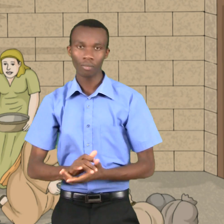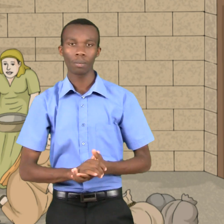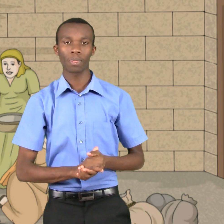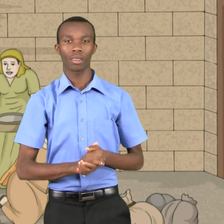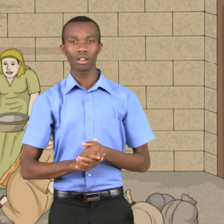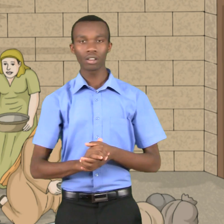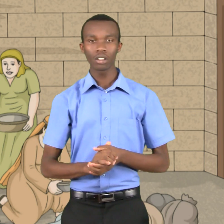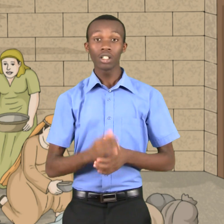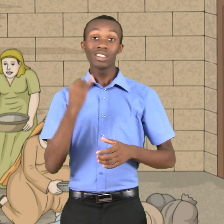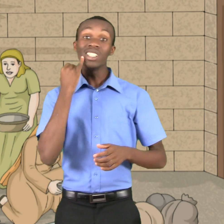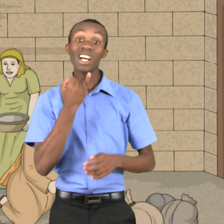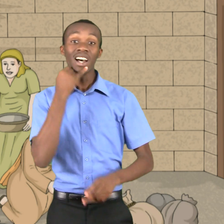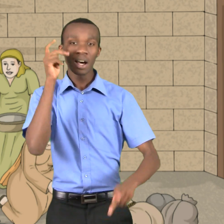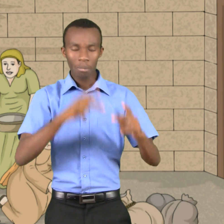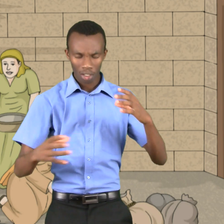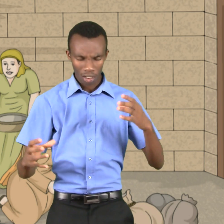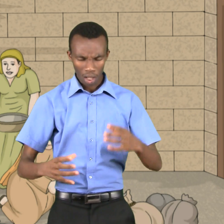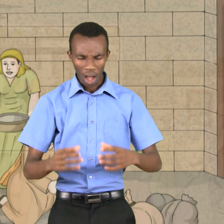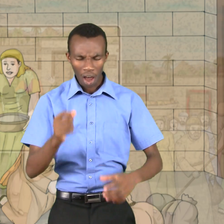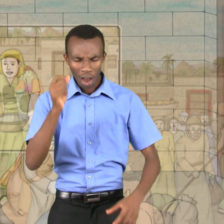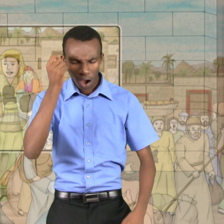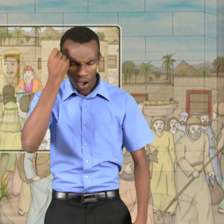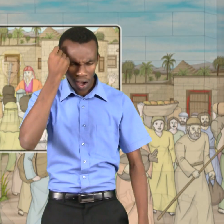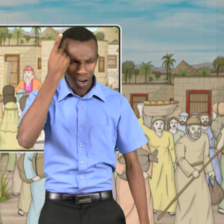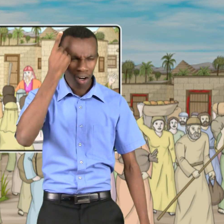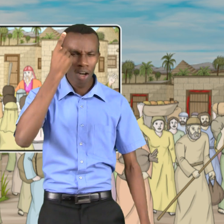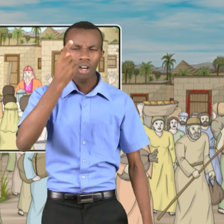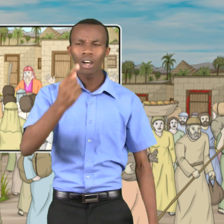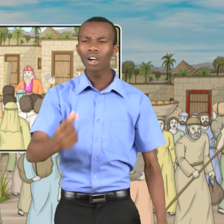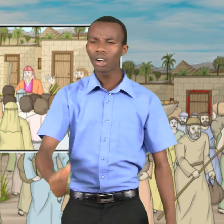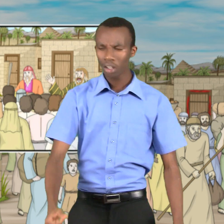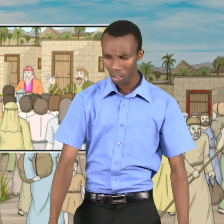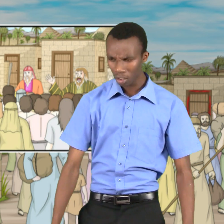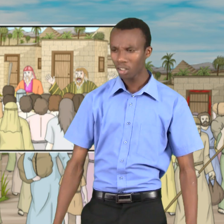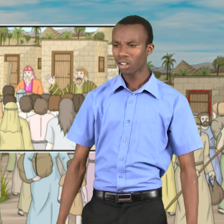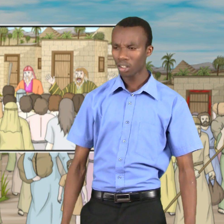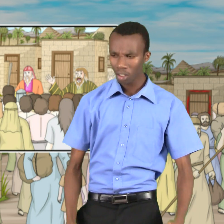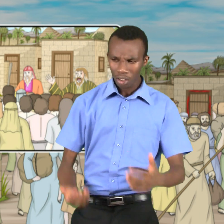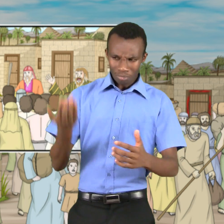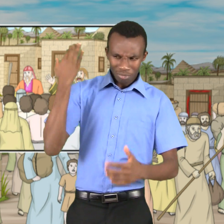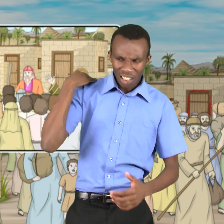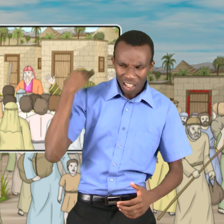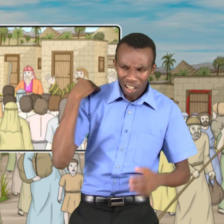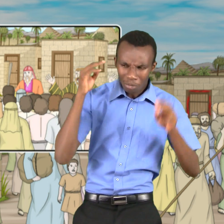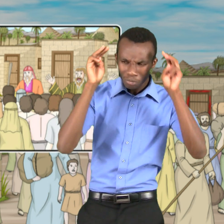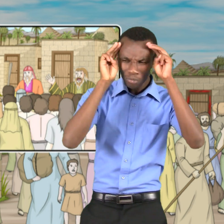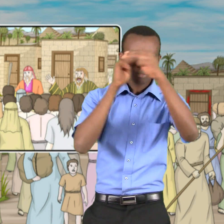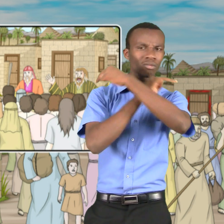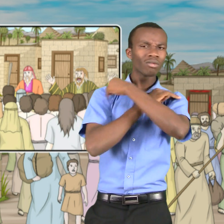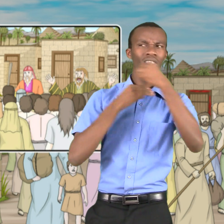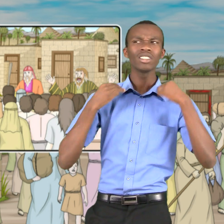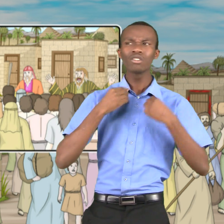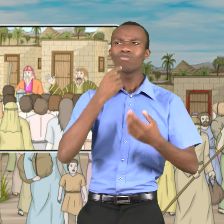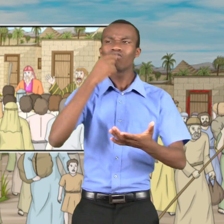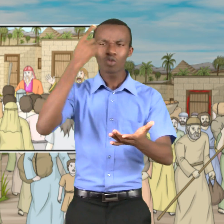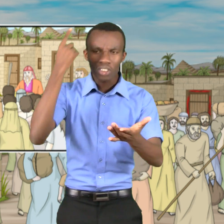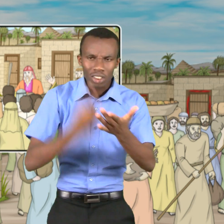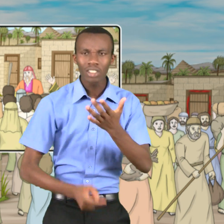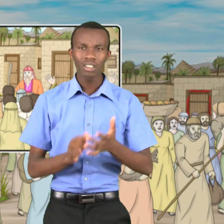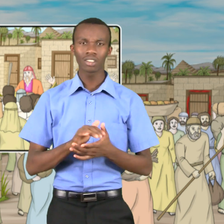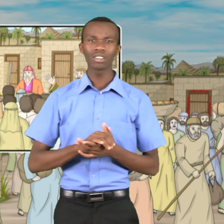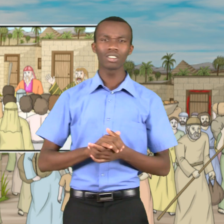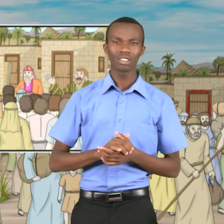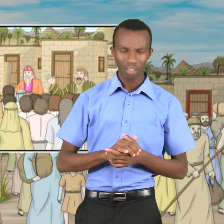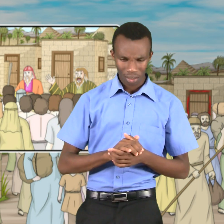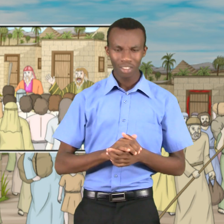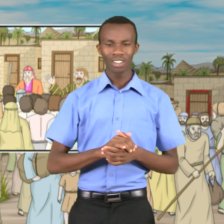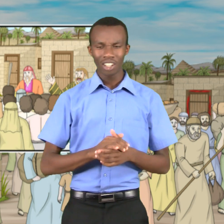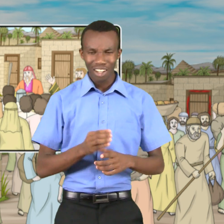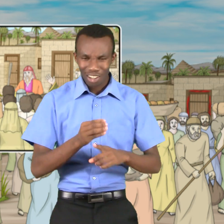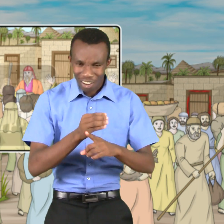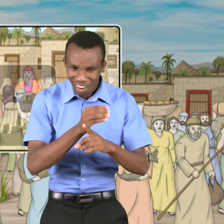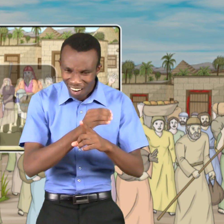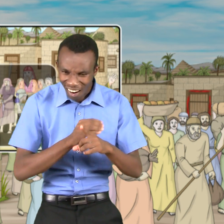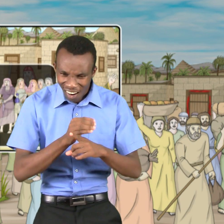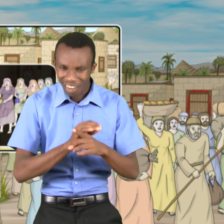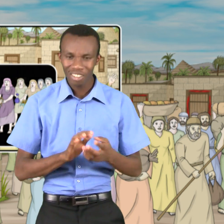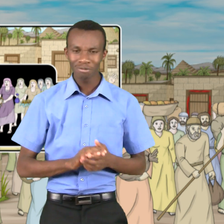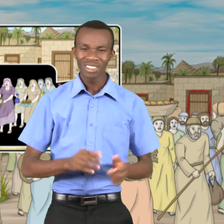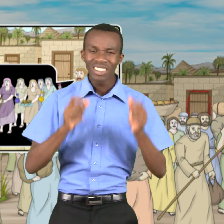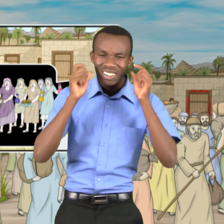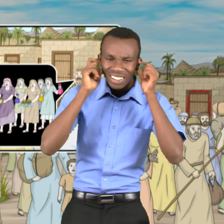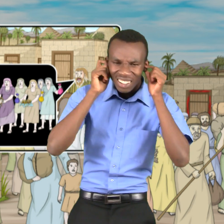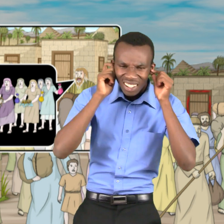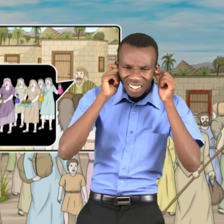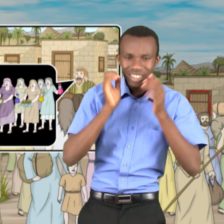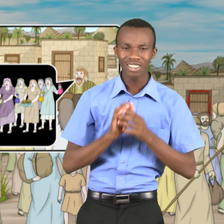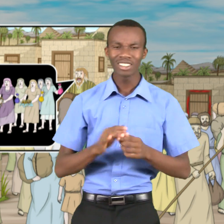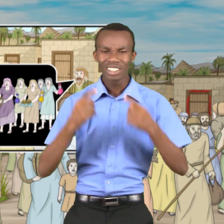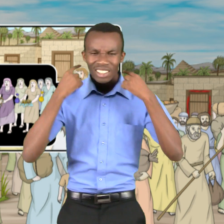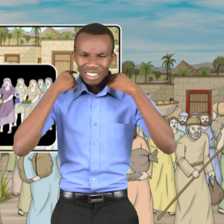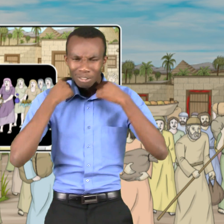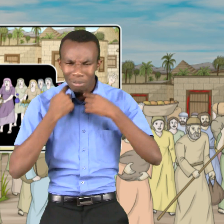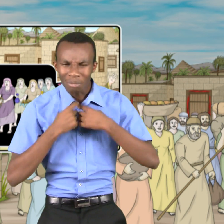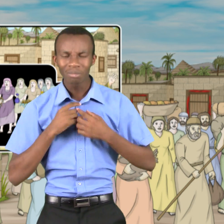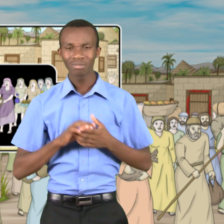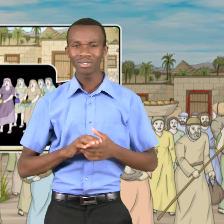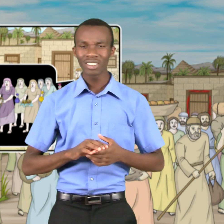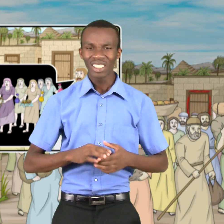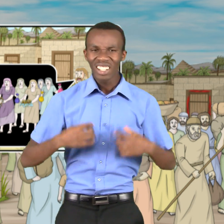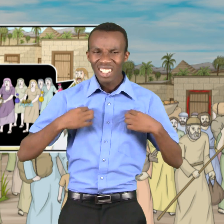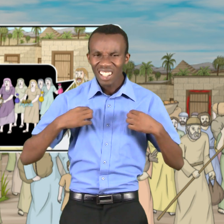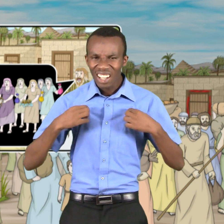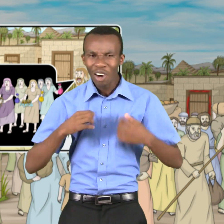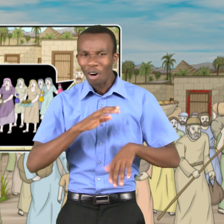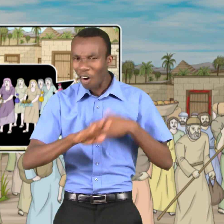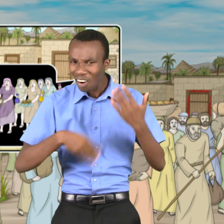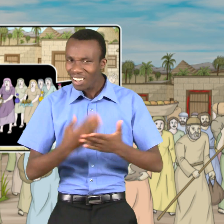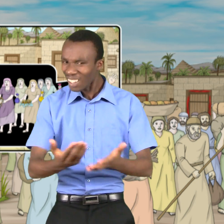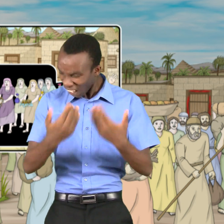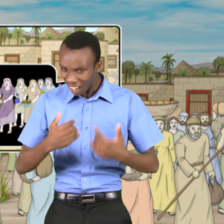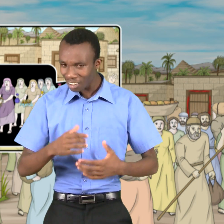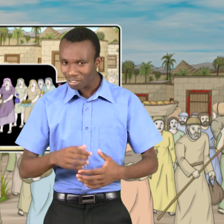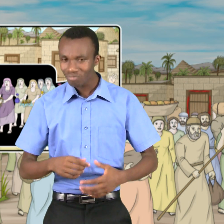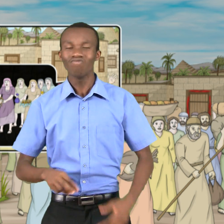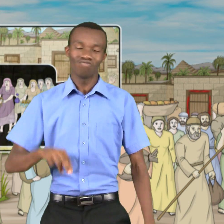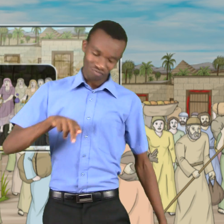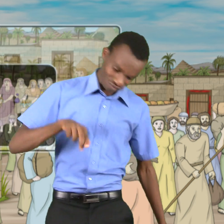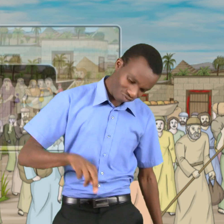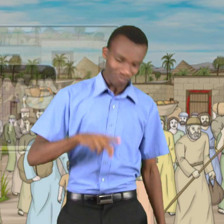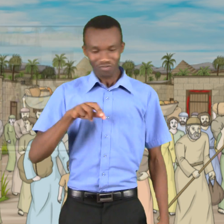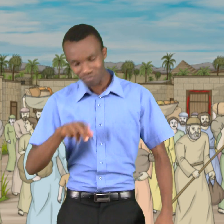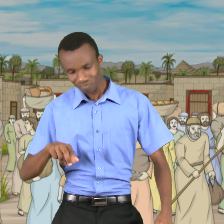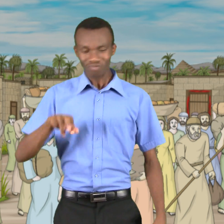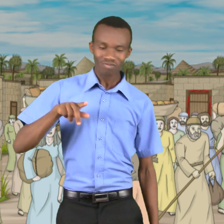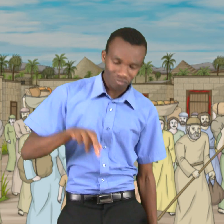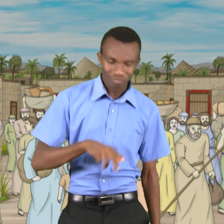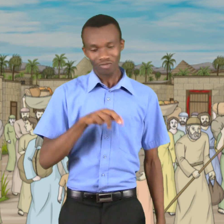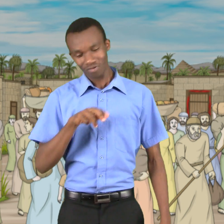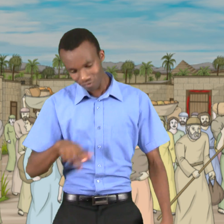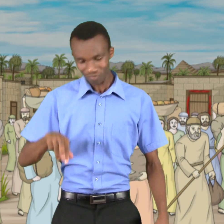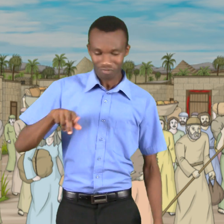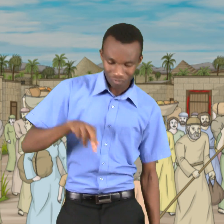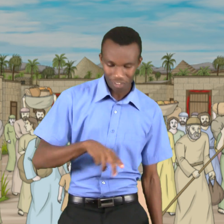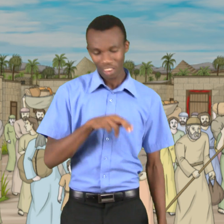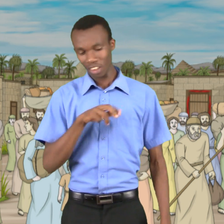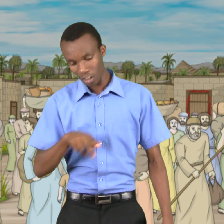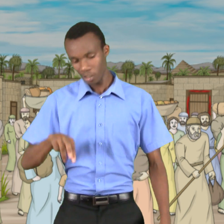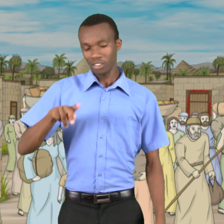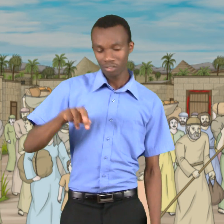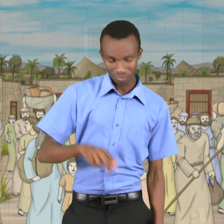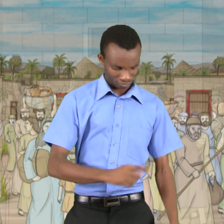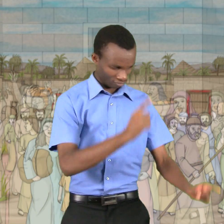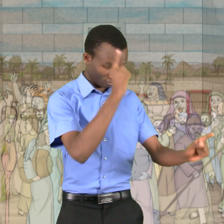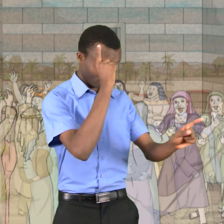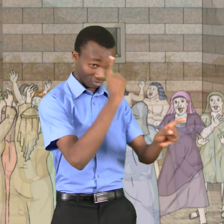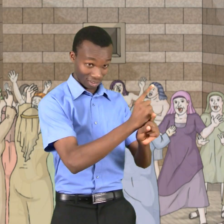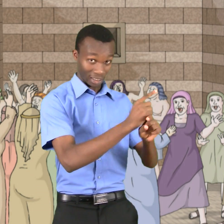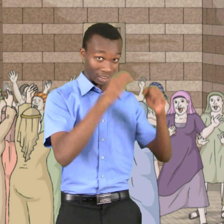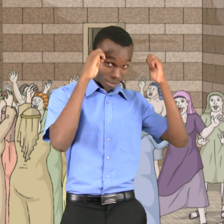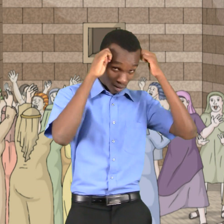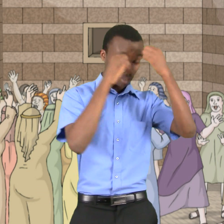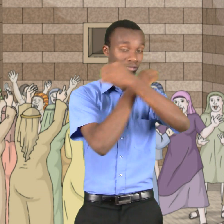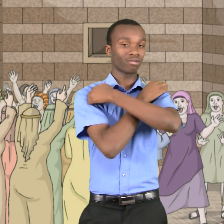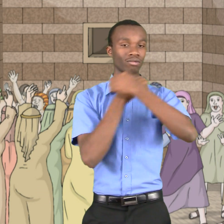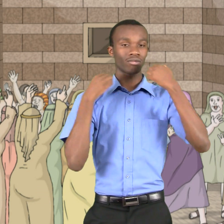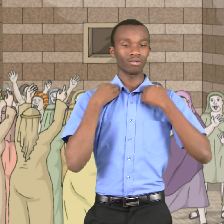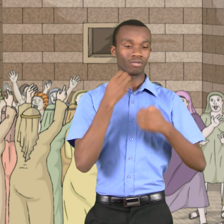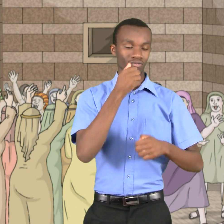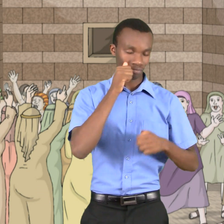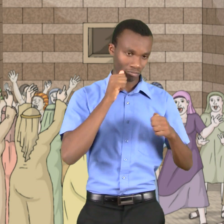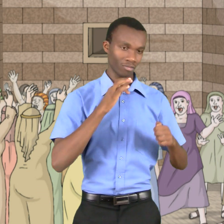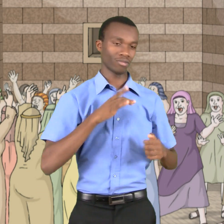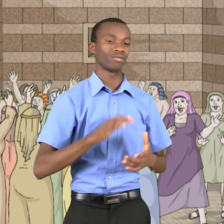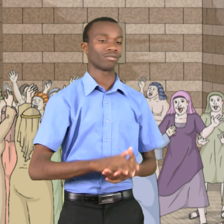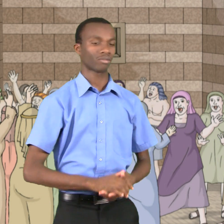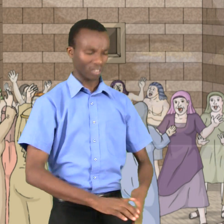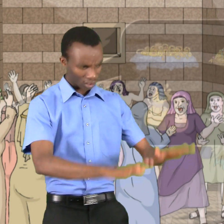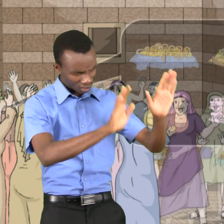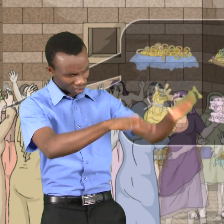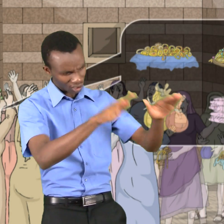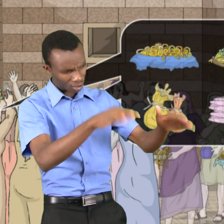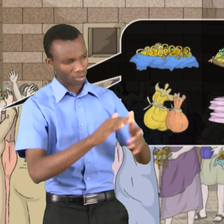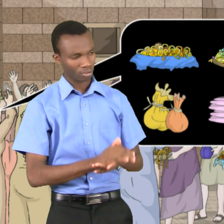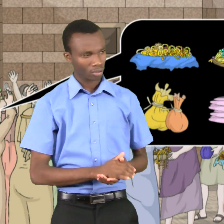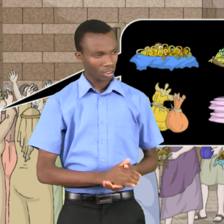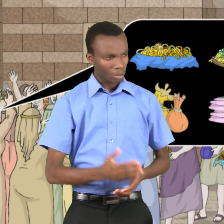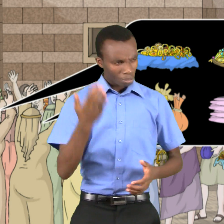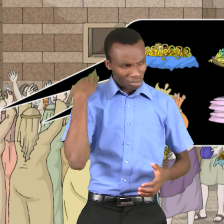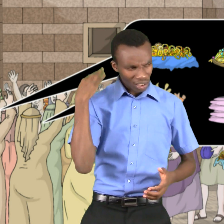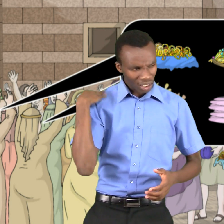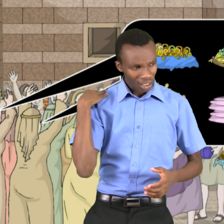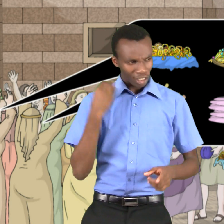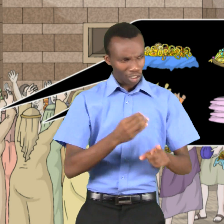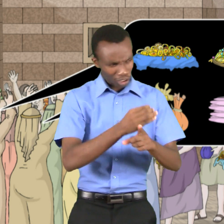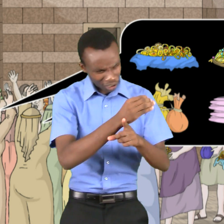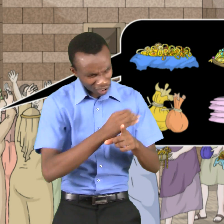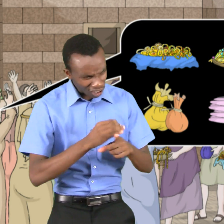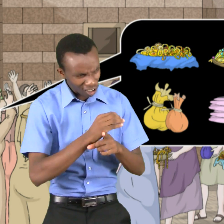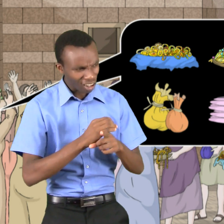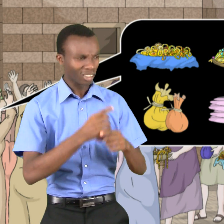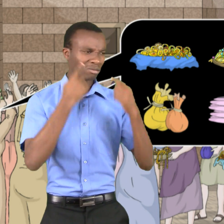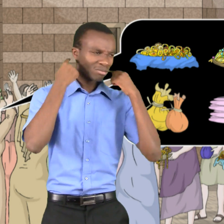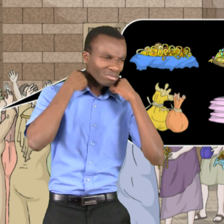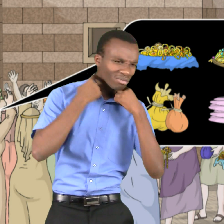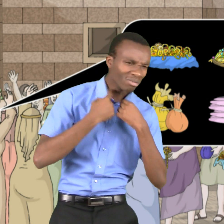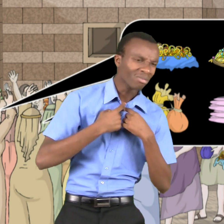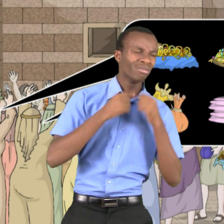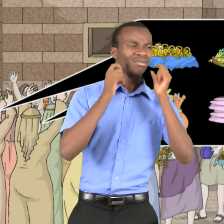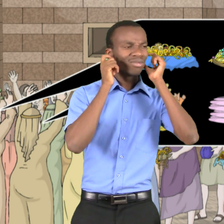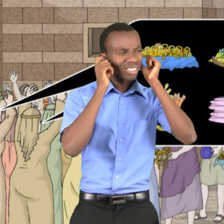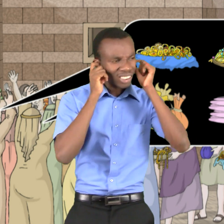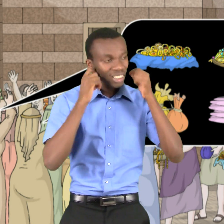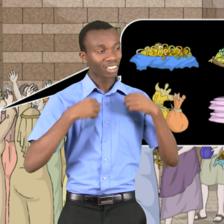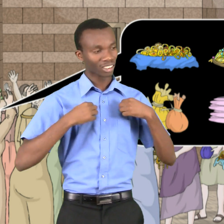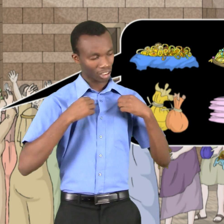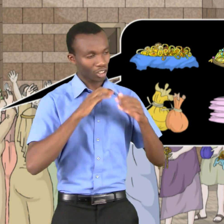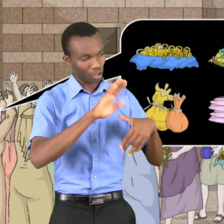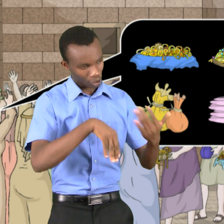Furthermore, the Israelites acted on Moses’ word and asked the Egyptians for articles of silver and gold, and for clothing.